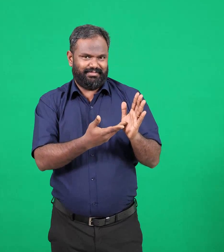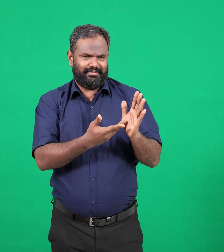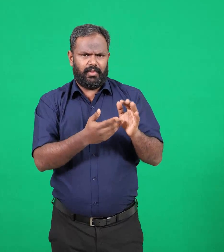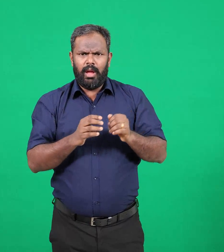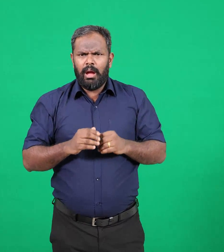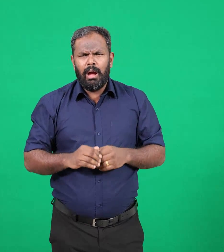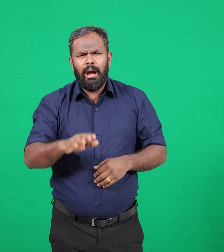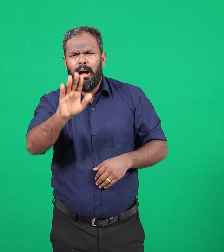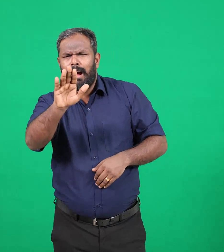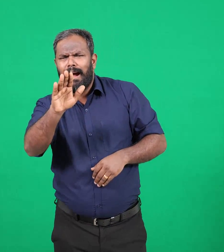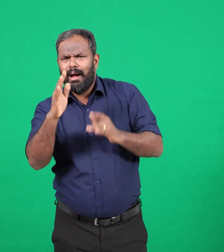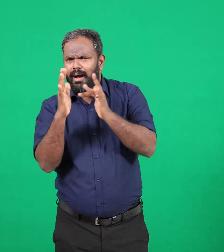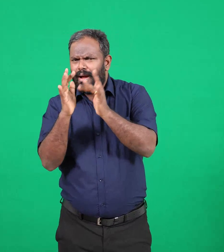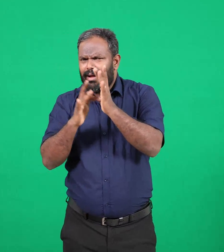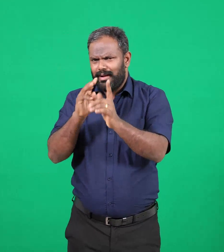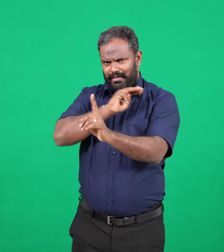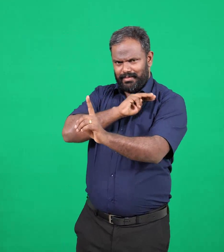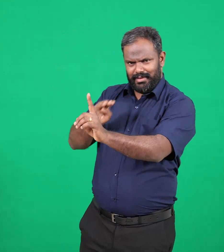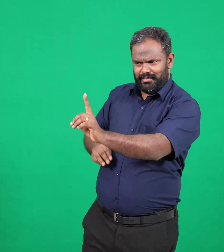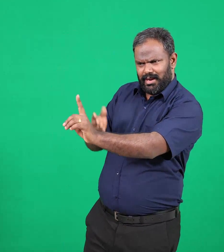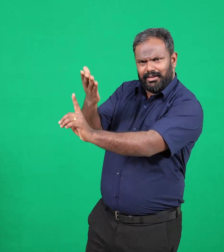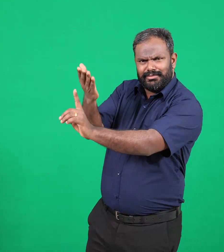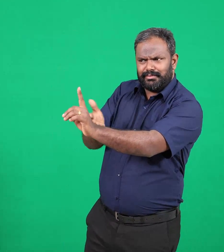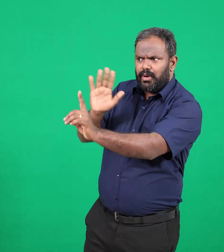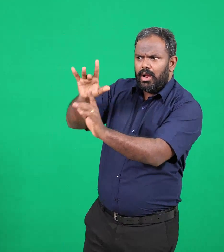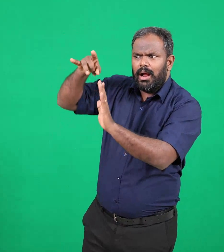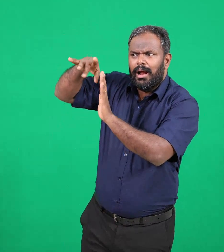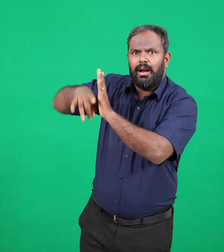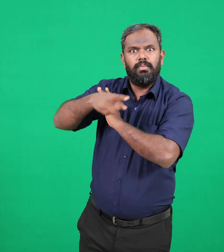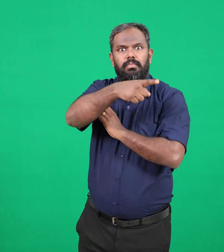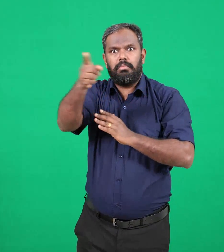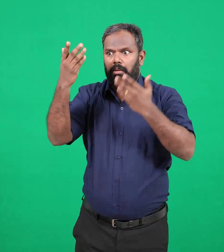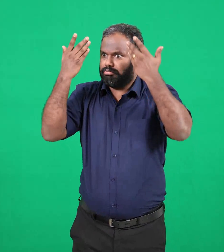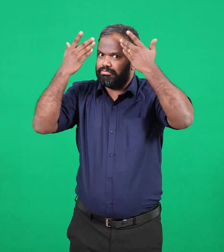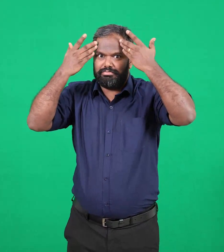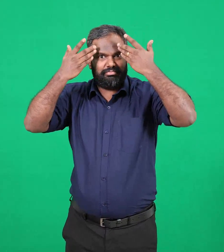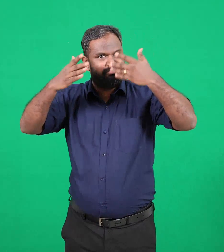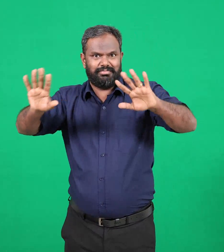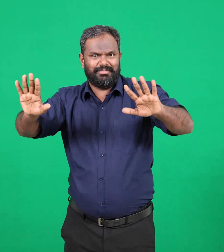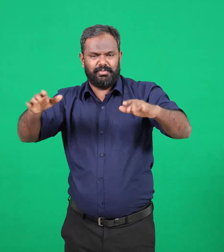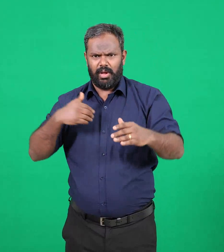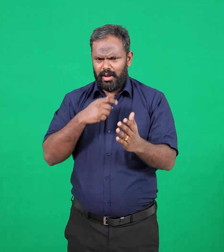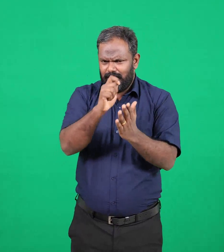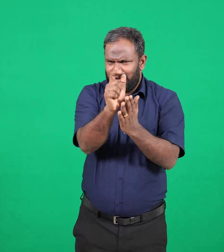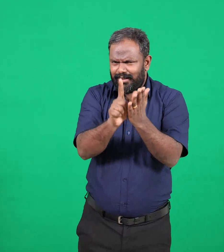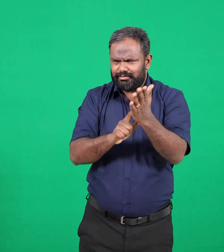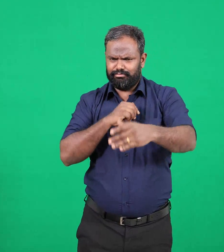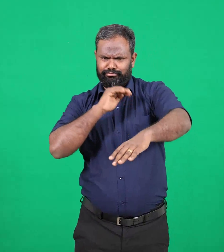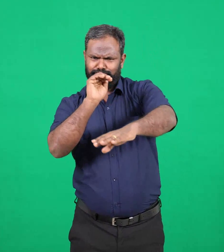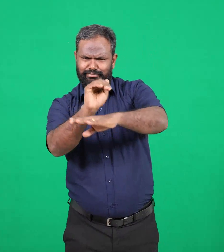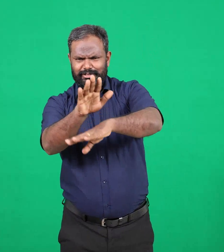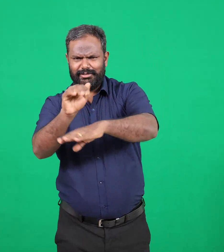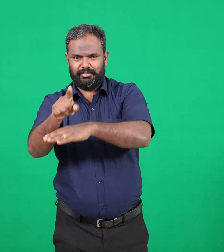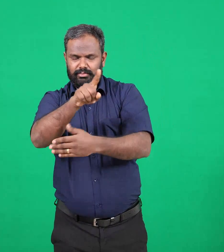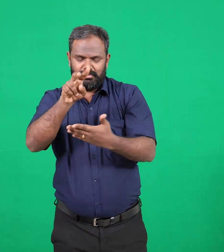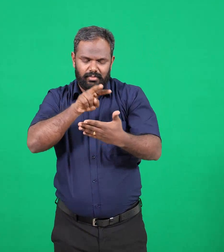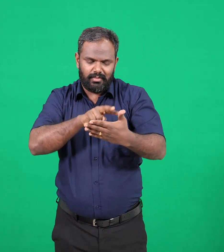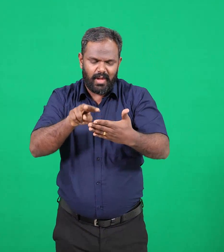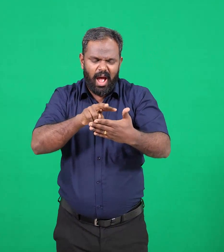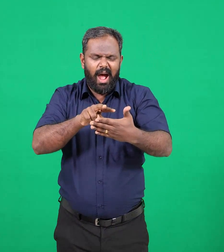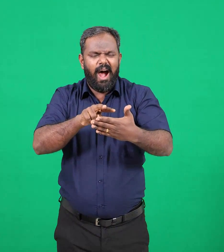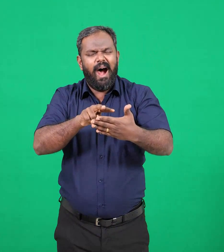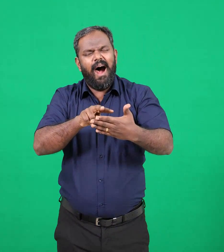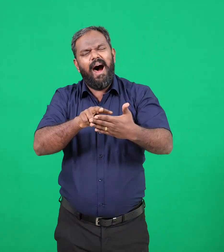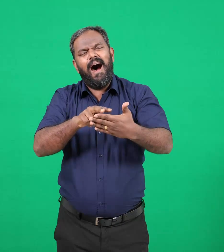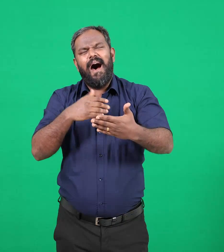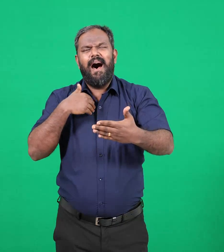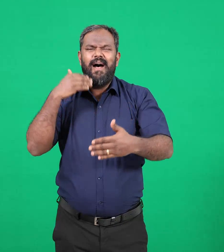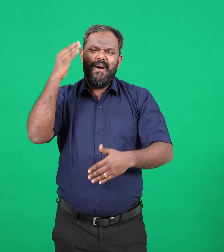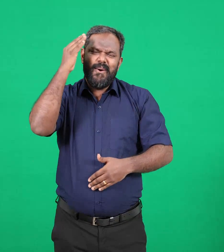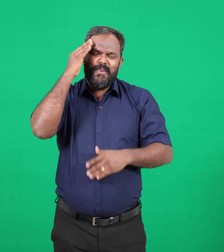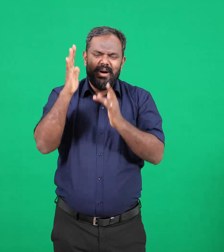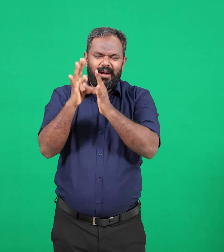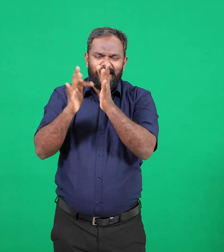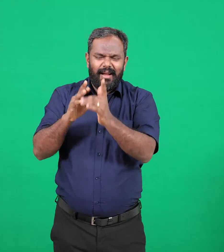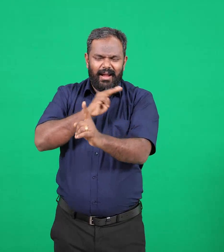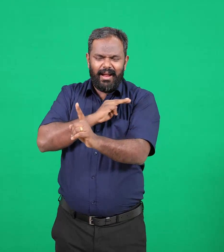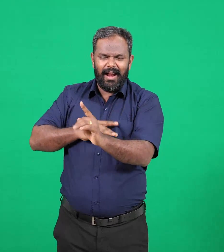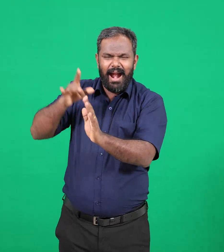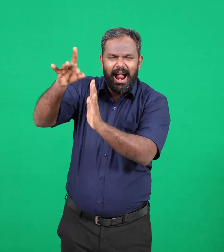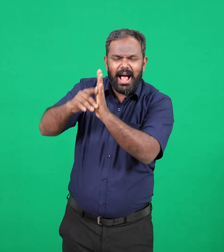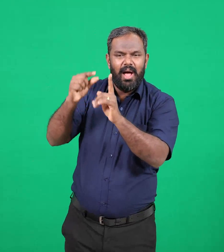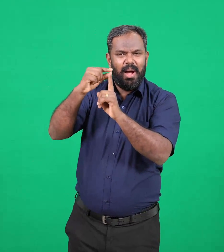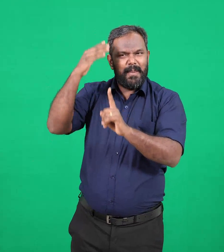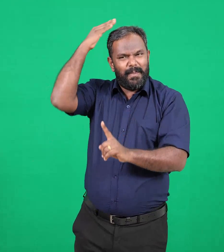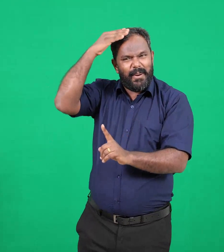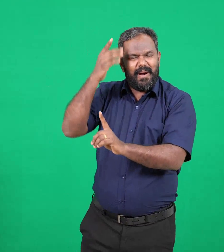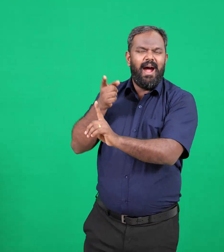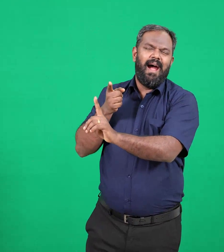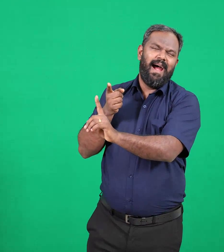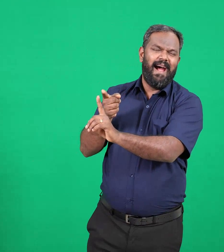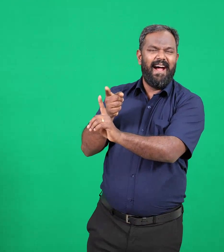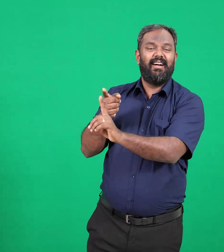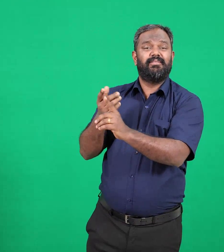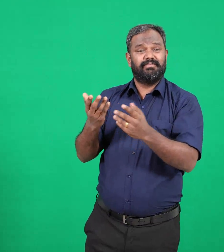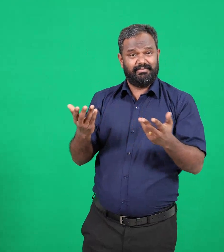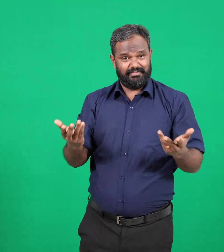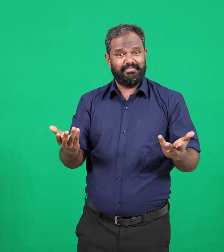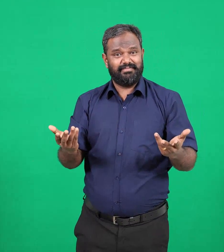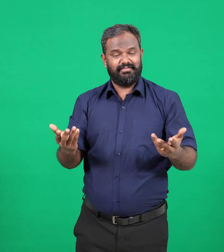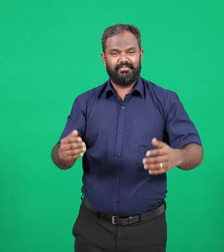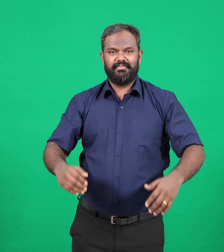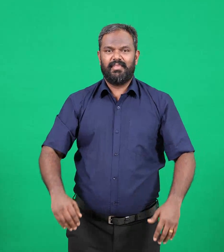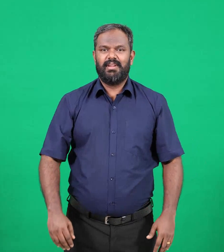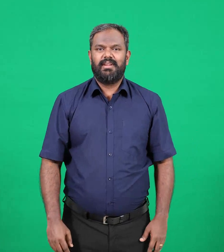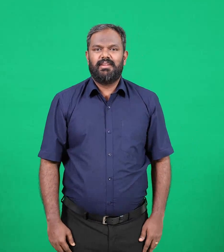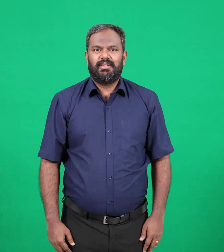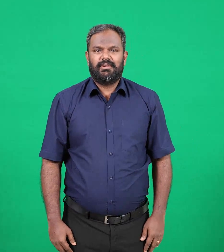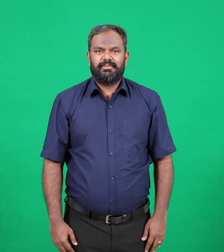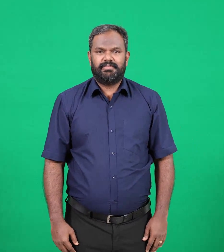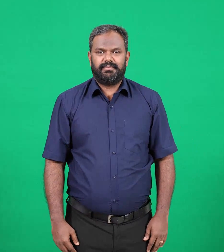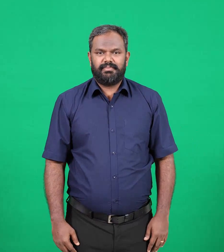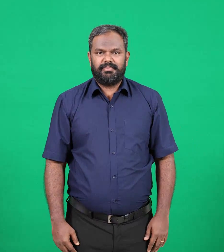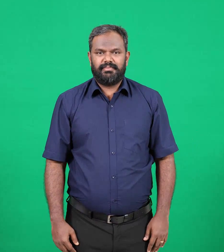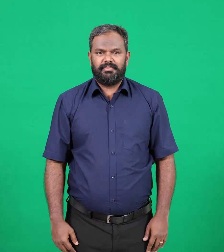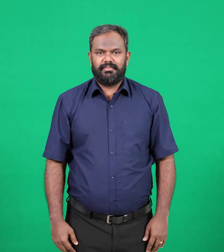In reading this, then, you will be able to understand my insight into the mystery of Christ,